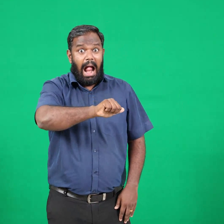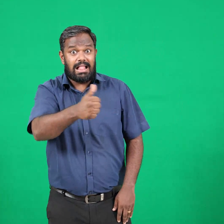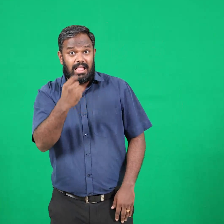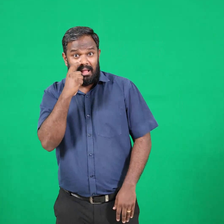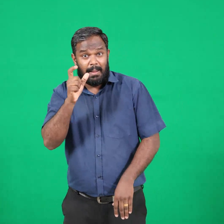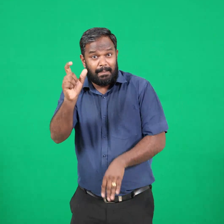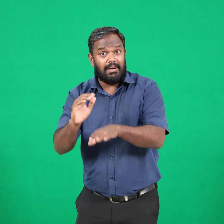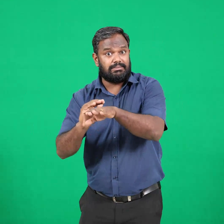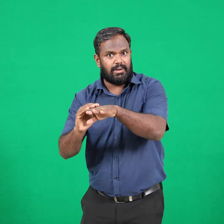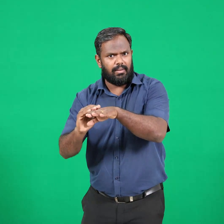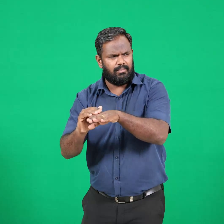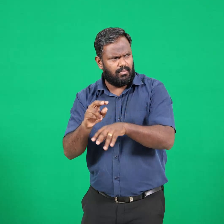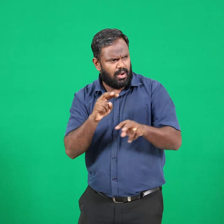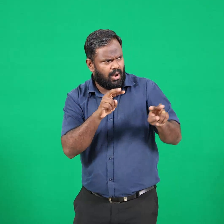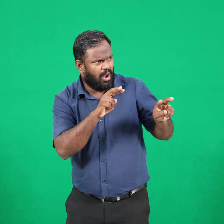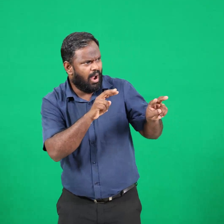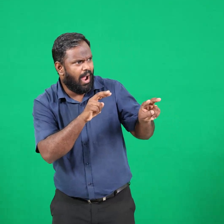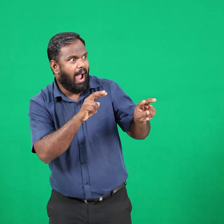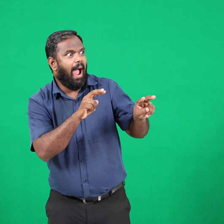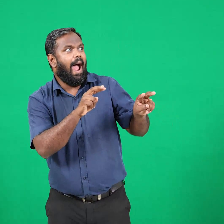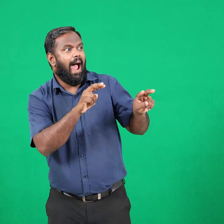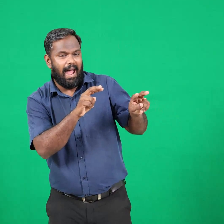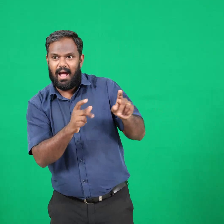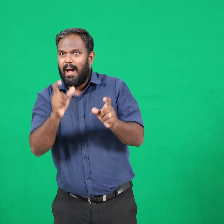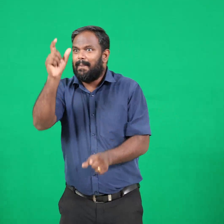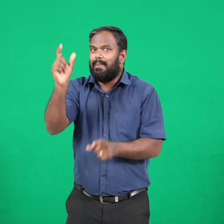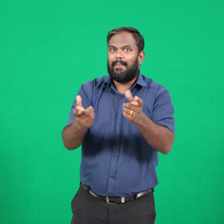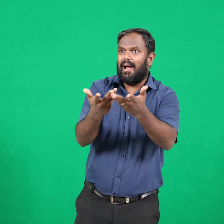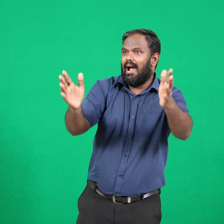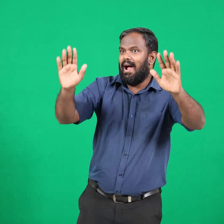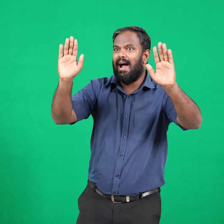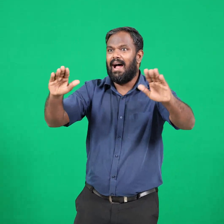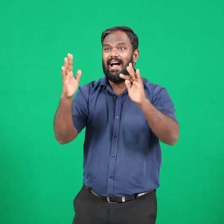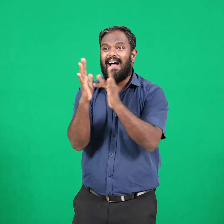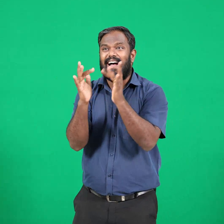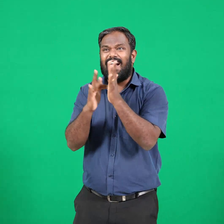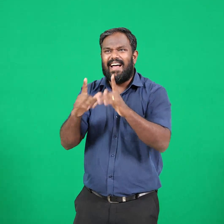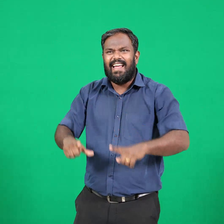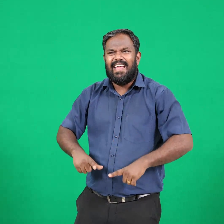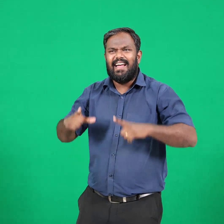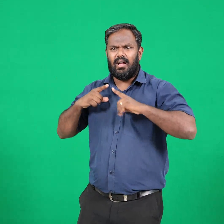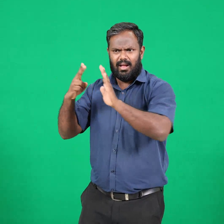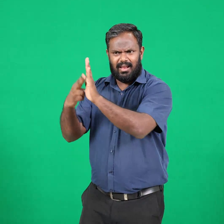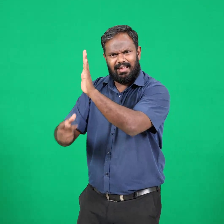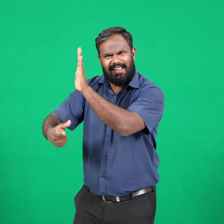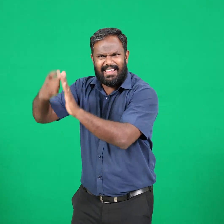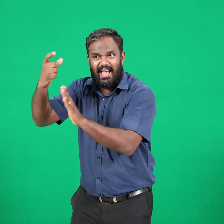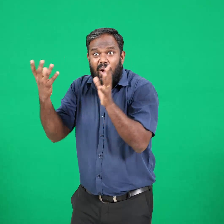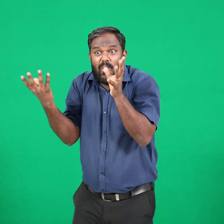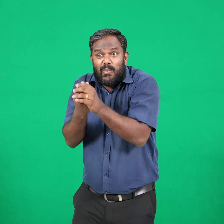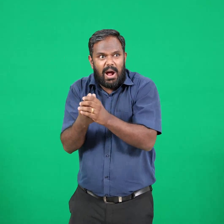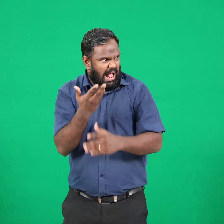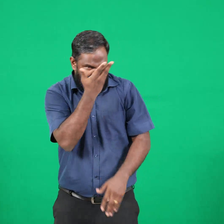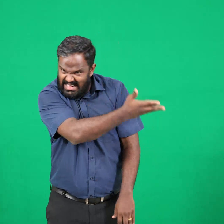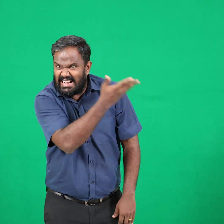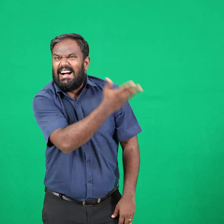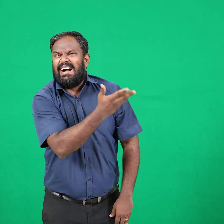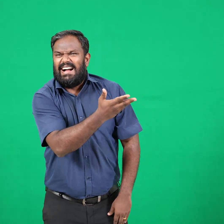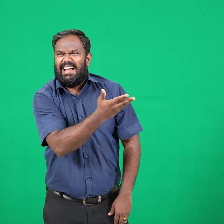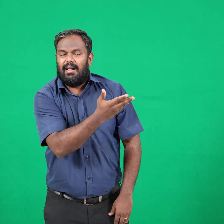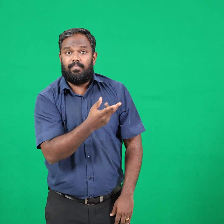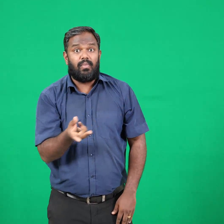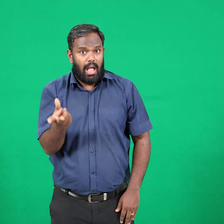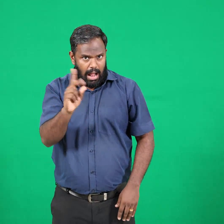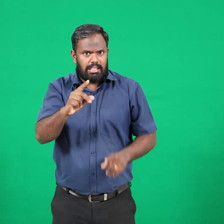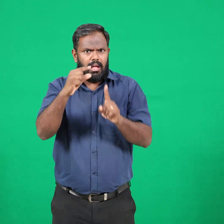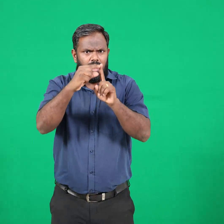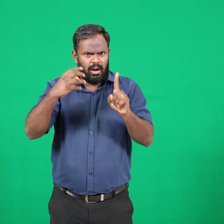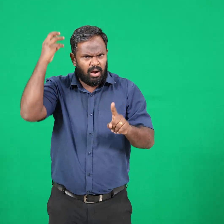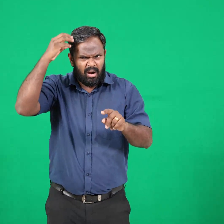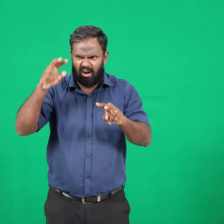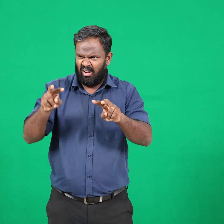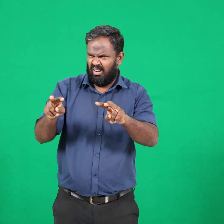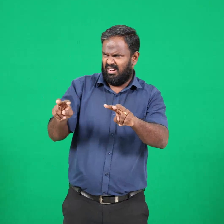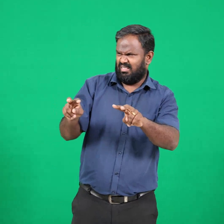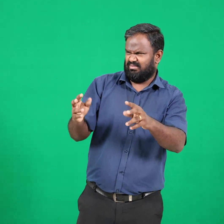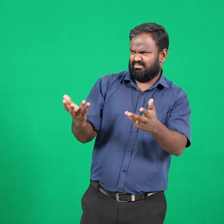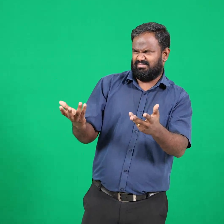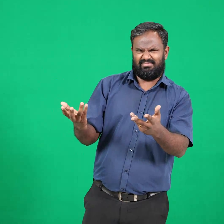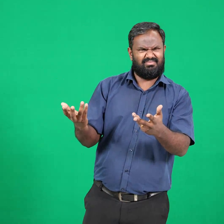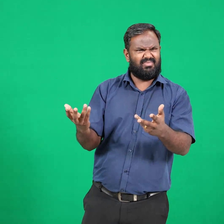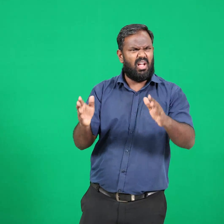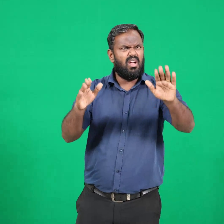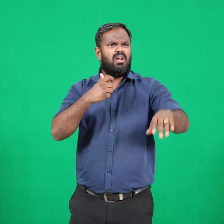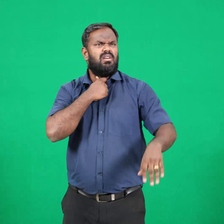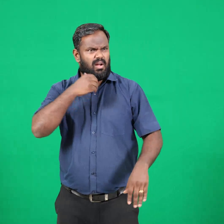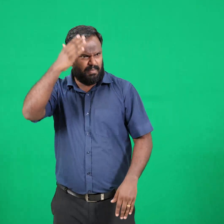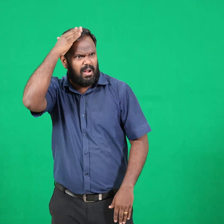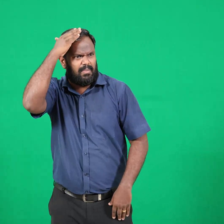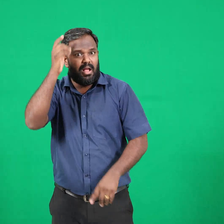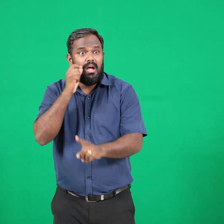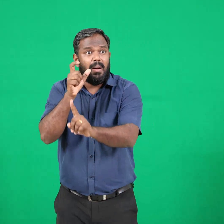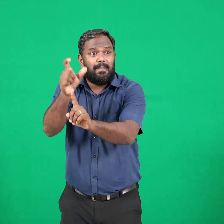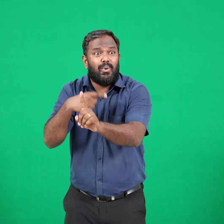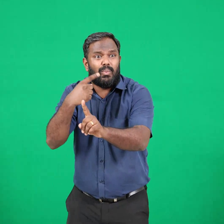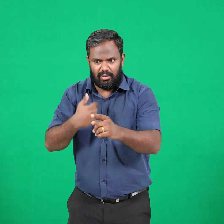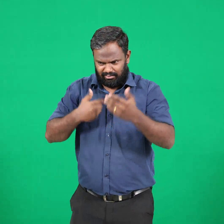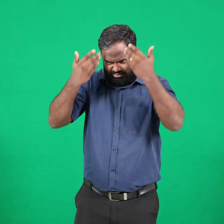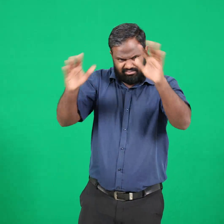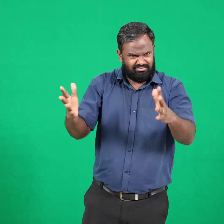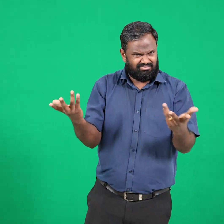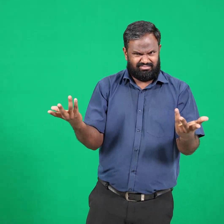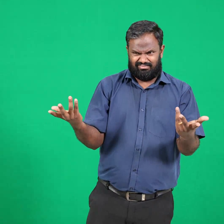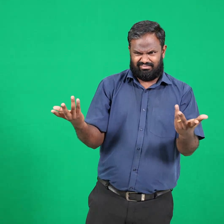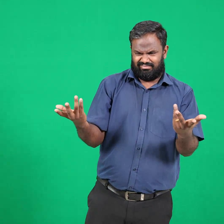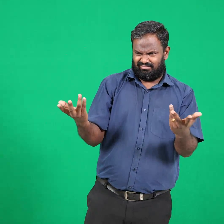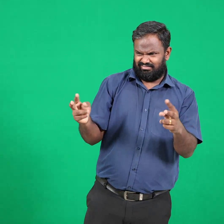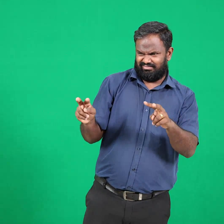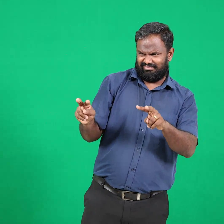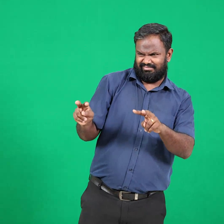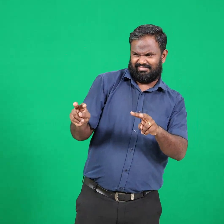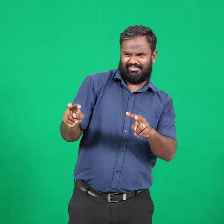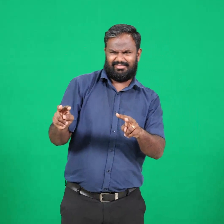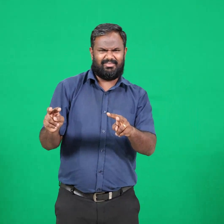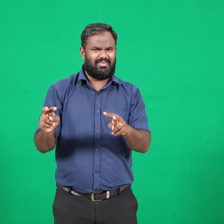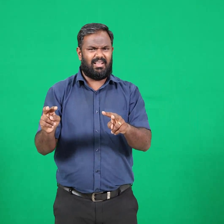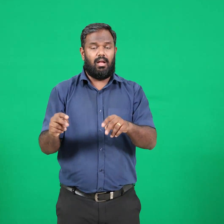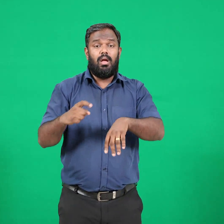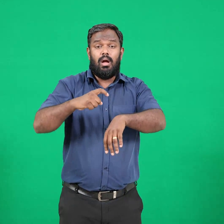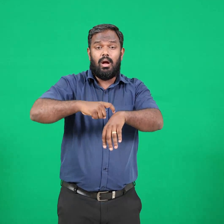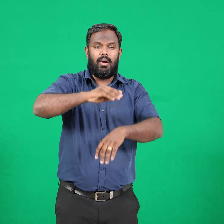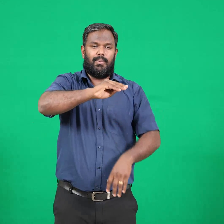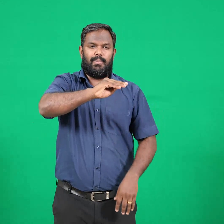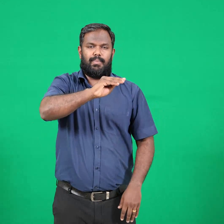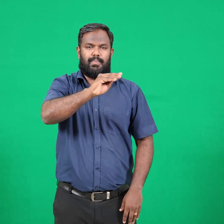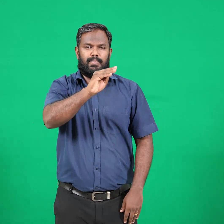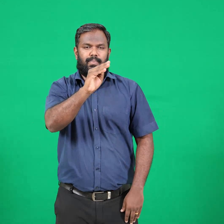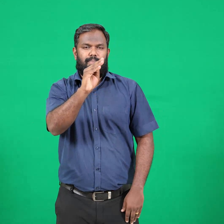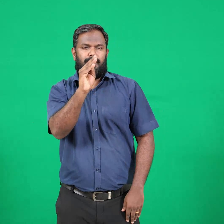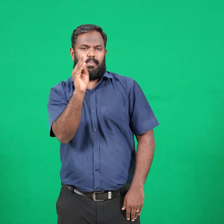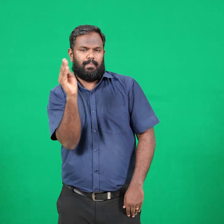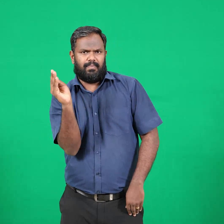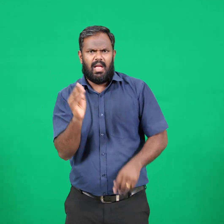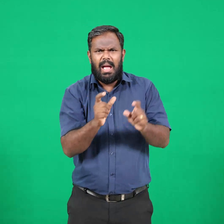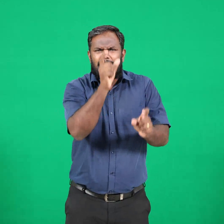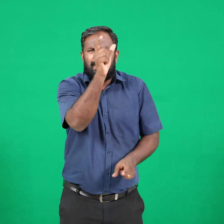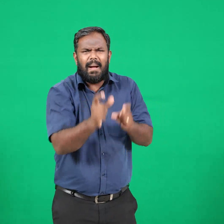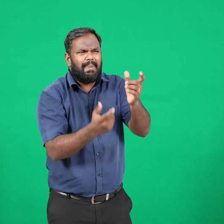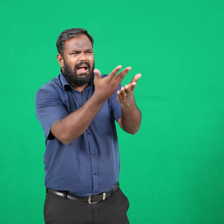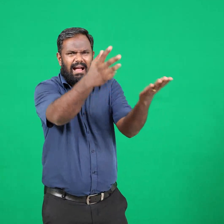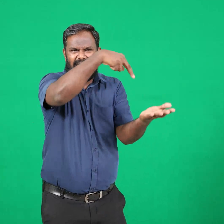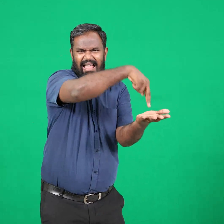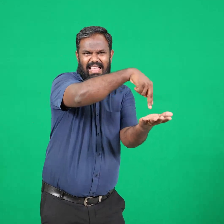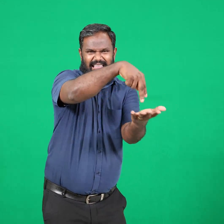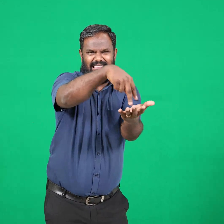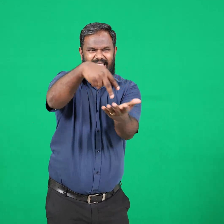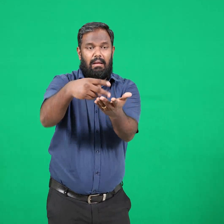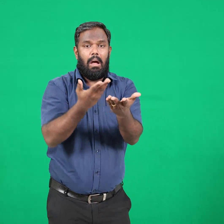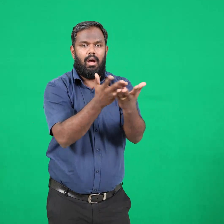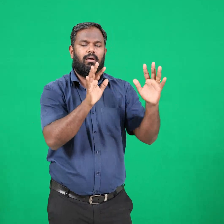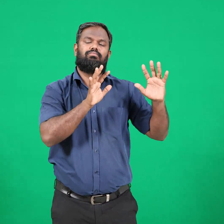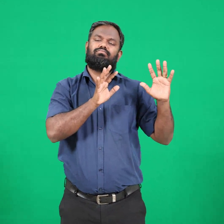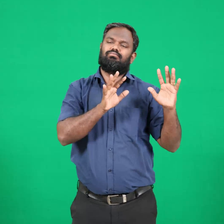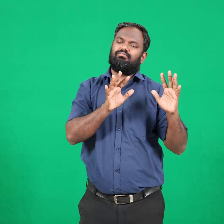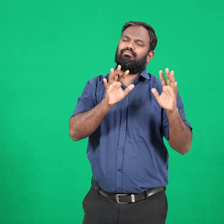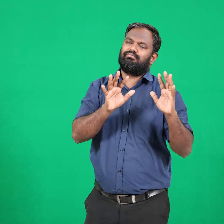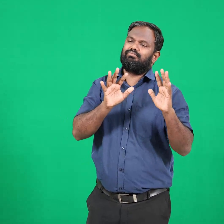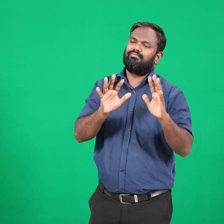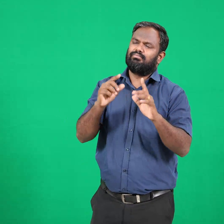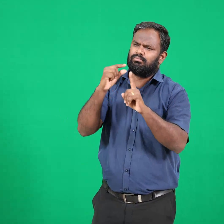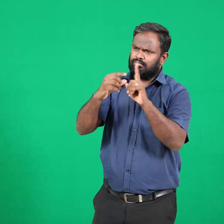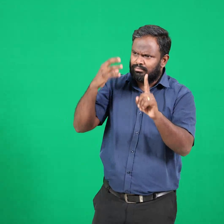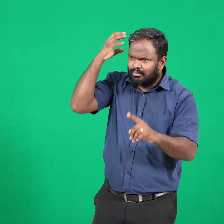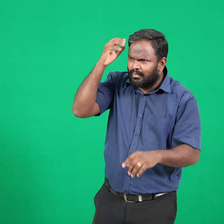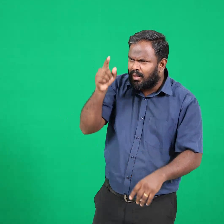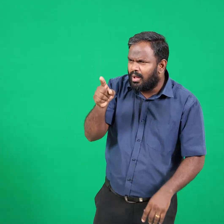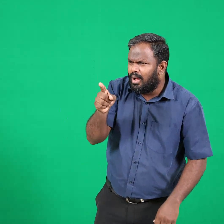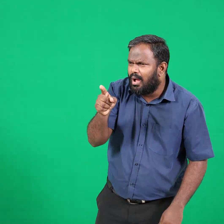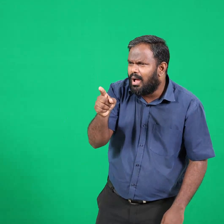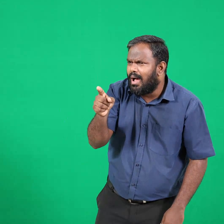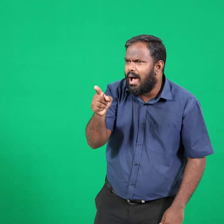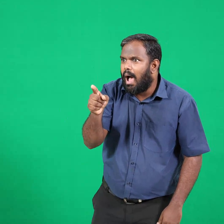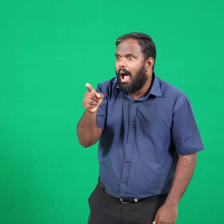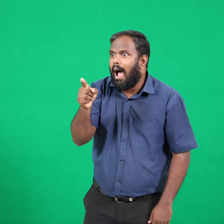When Peter had gone out to the gateway, another servant girl saw him and said to the people there, "This man was with Jesus of Nazareth."